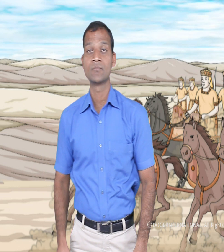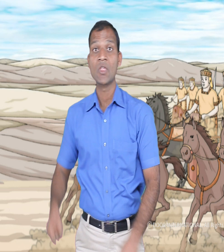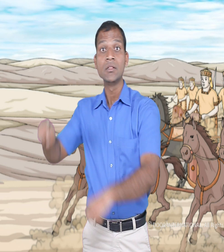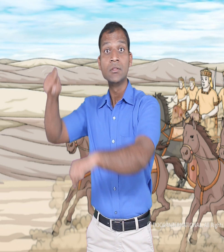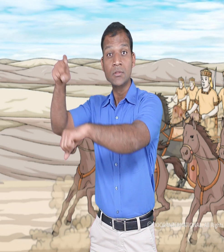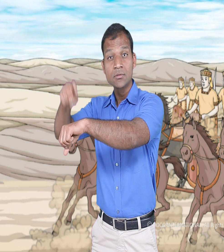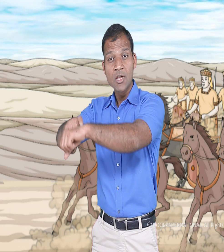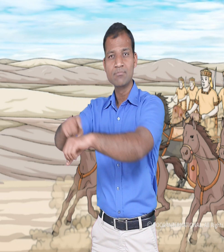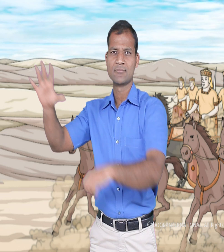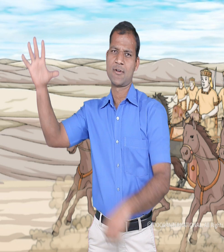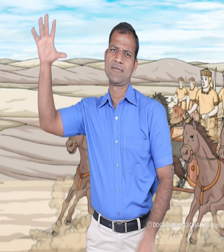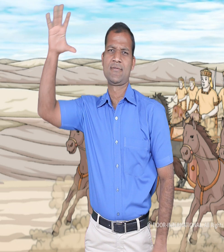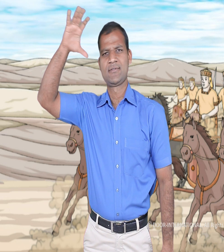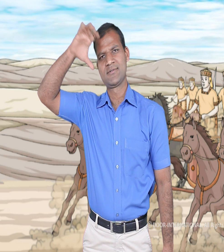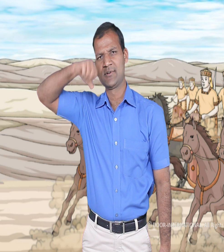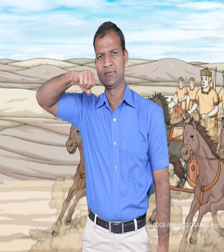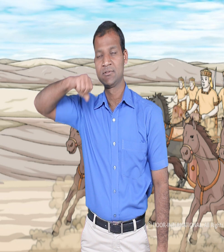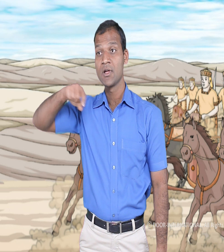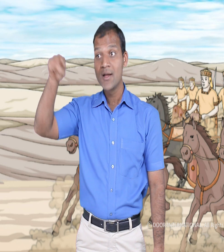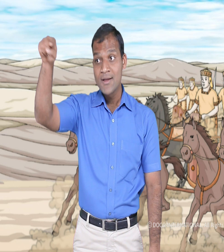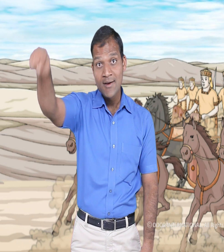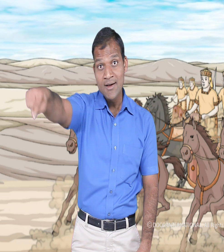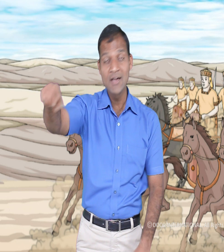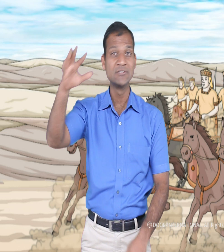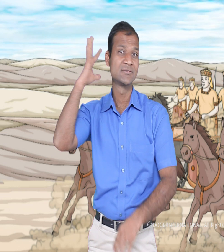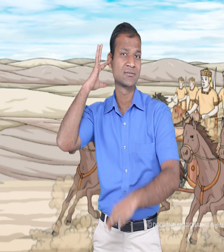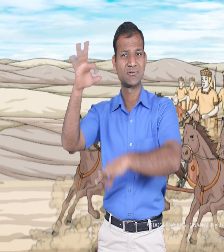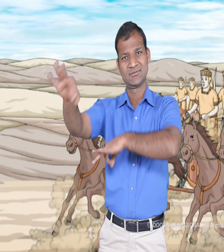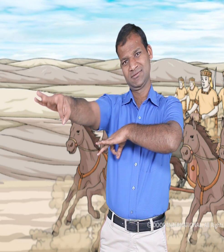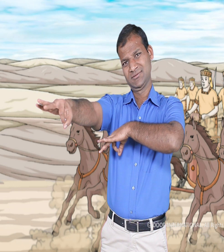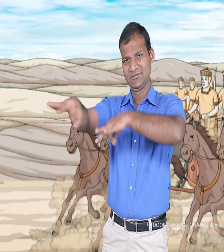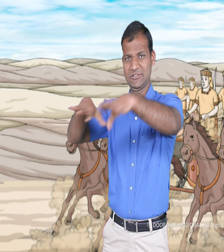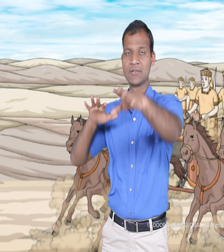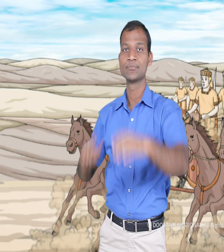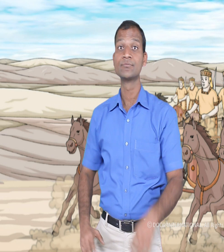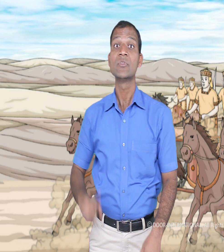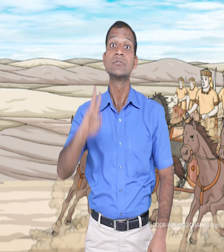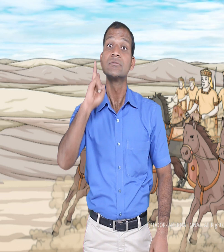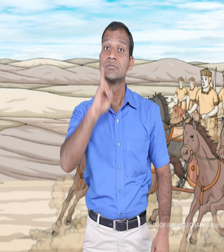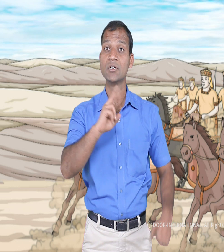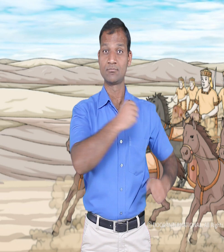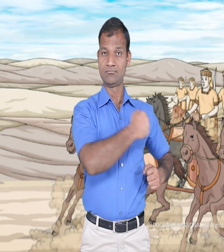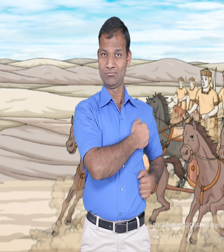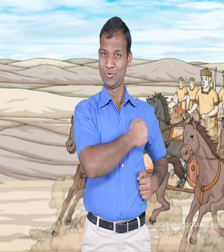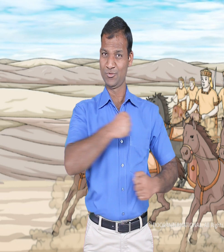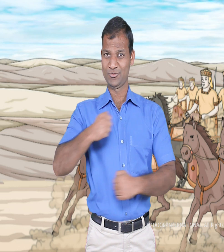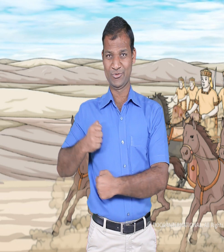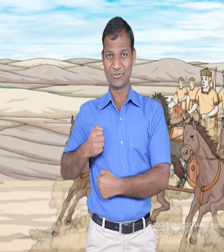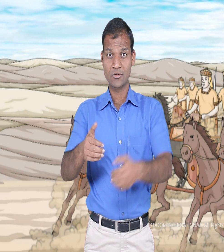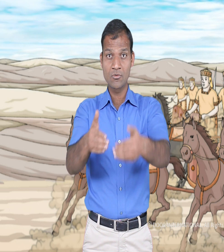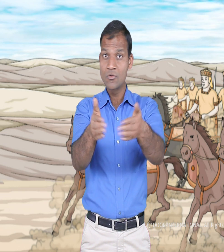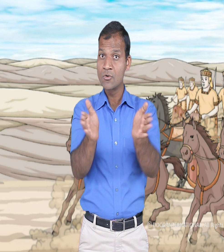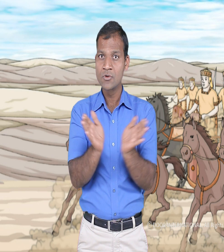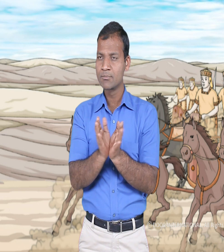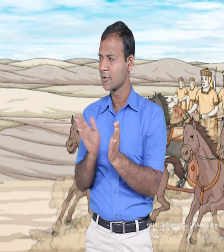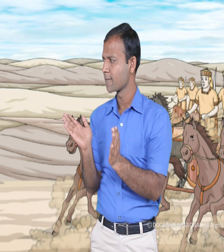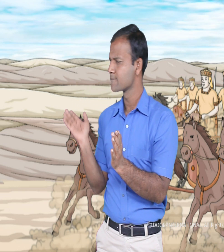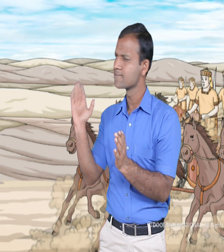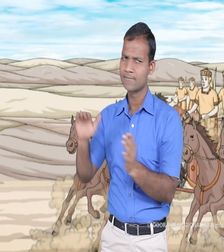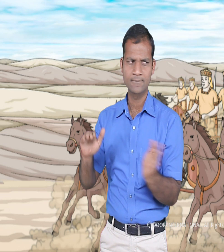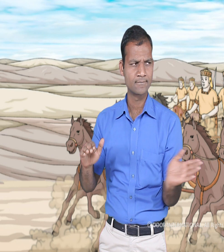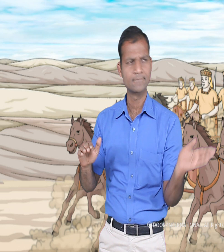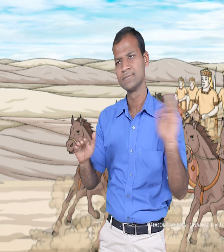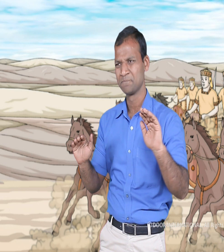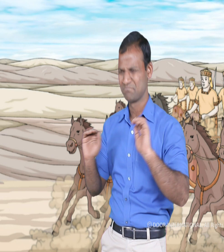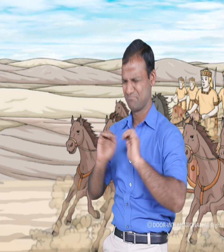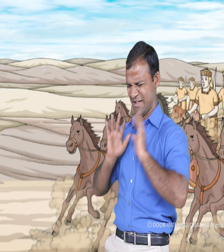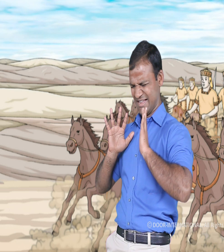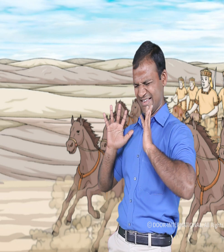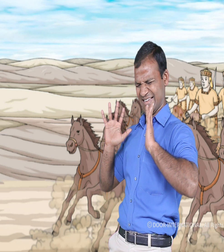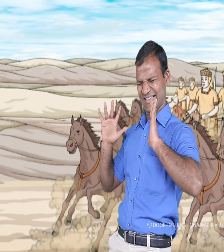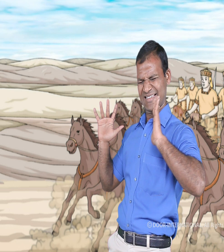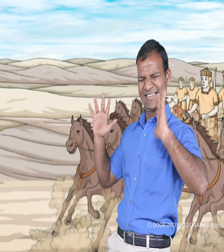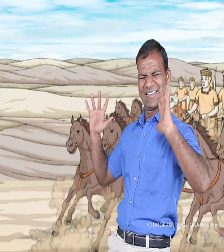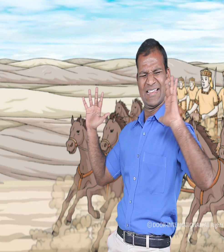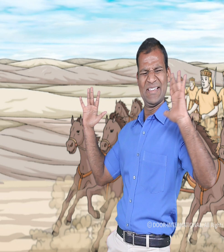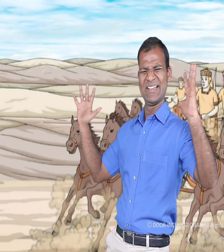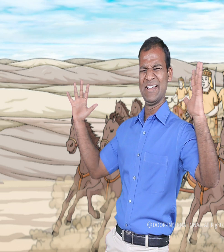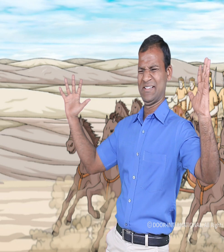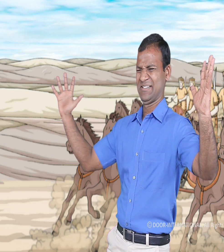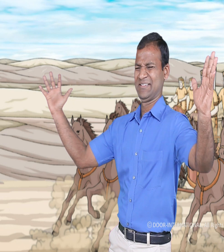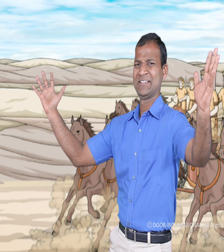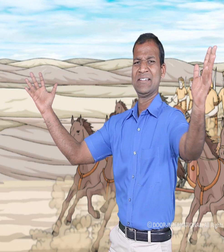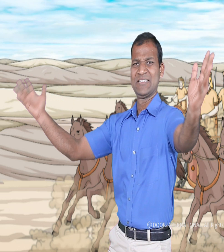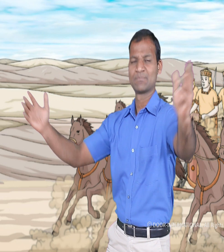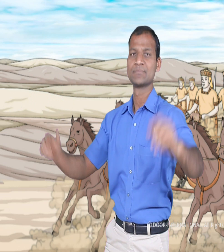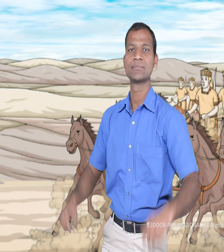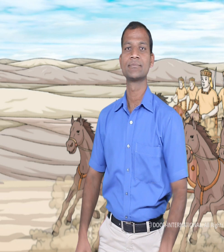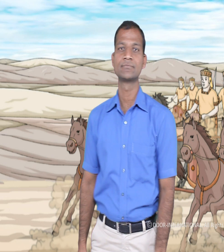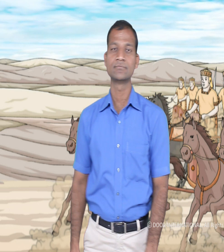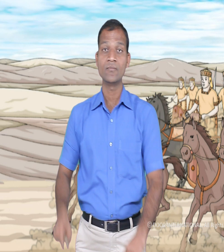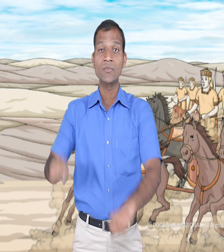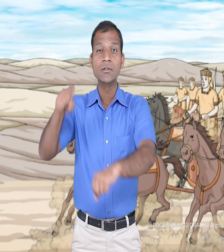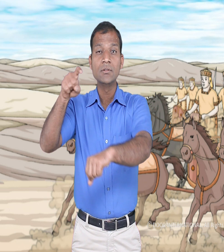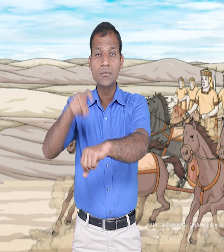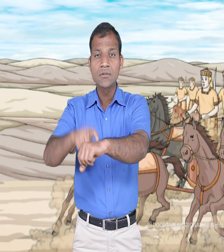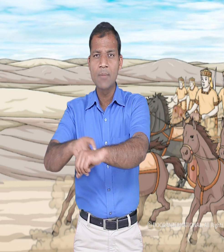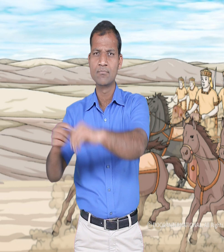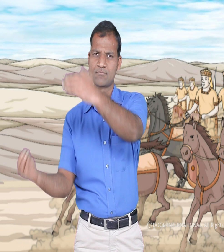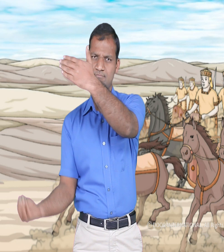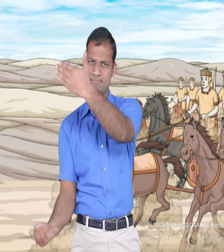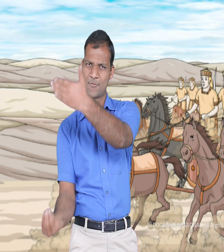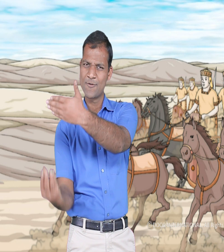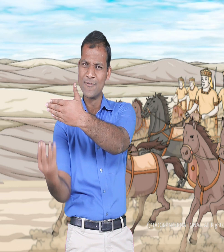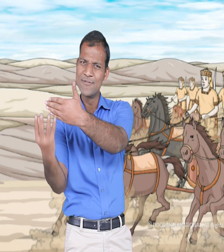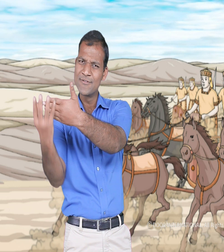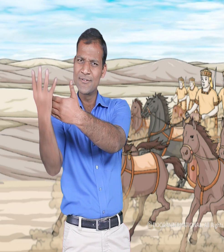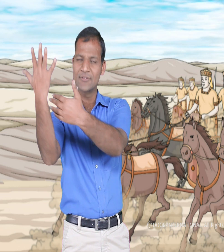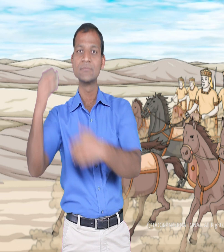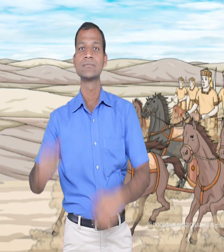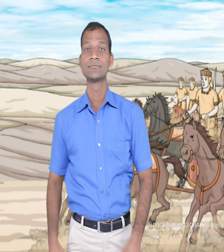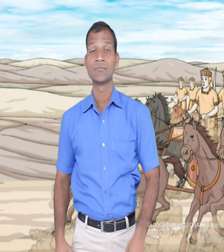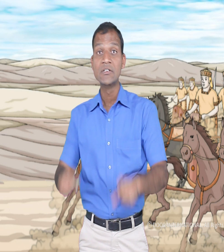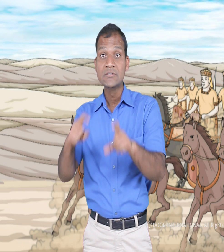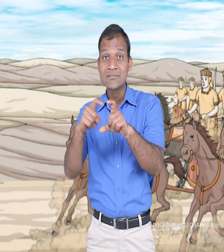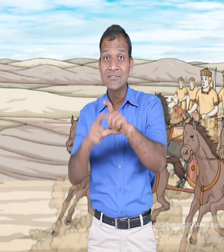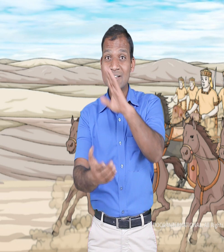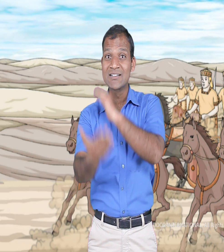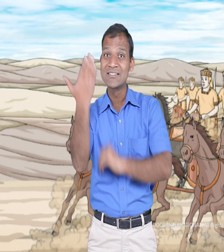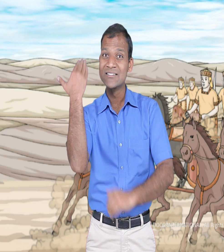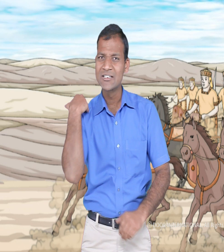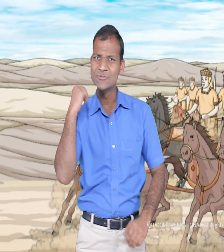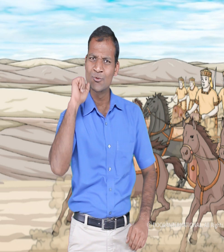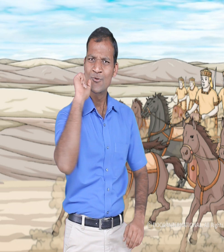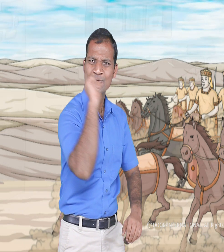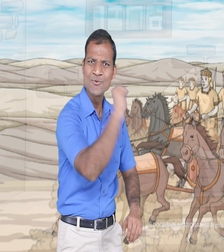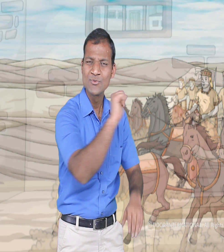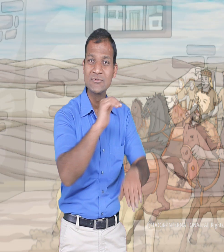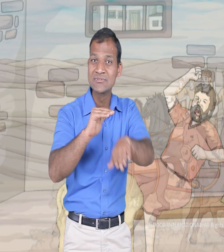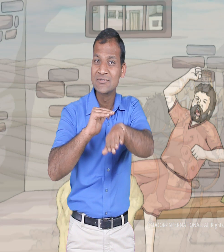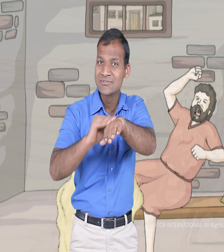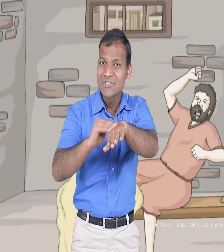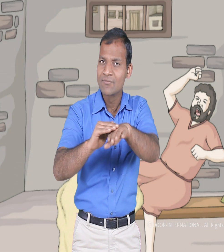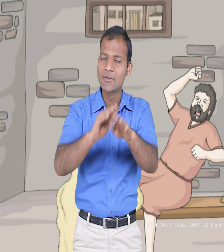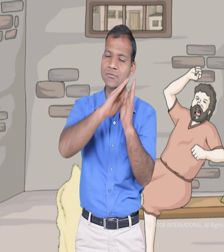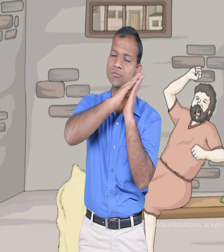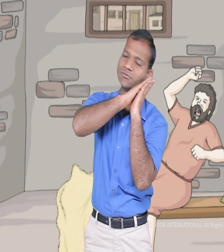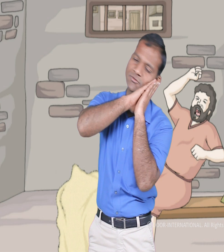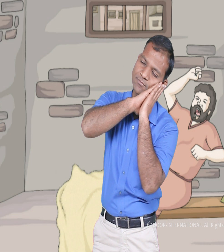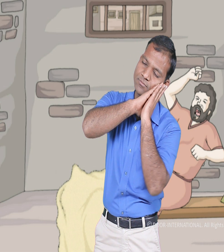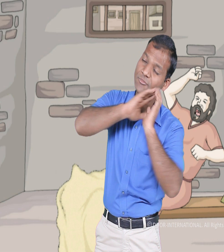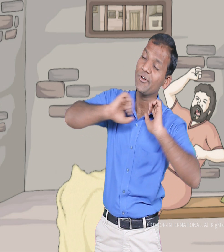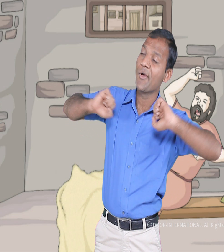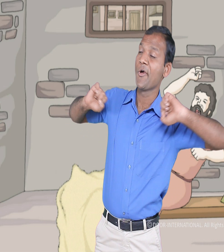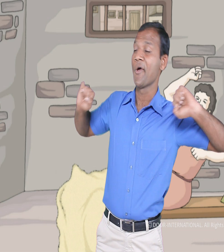They went there by night and surrounded the city.